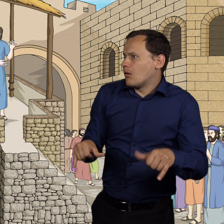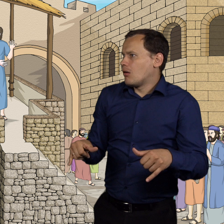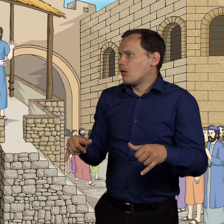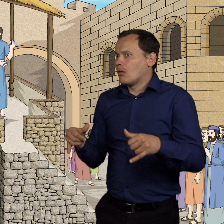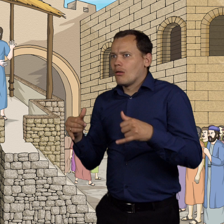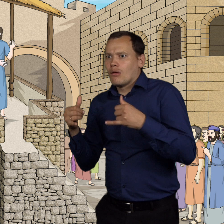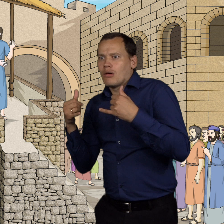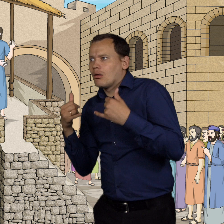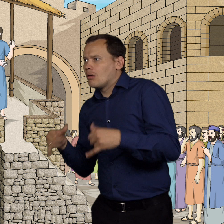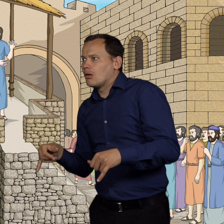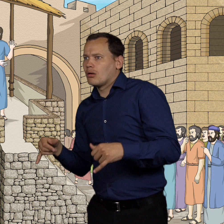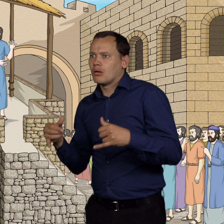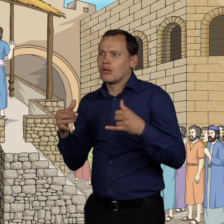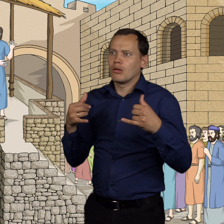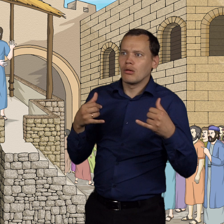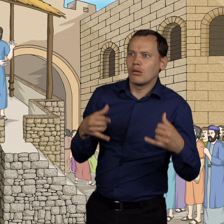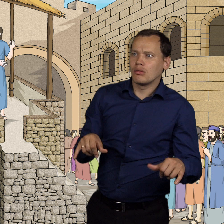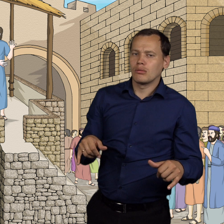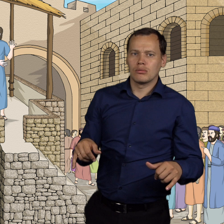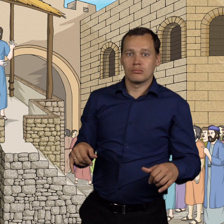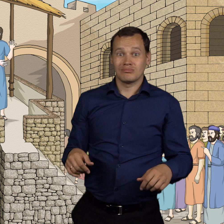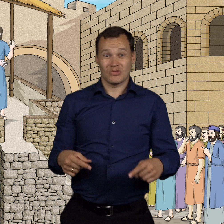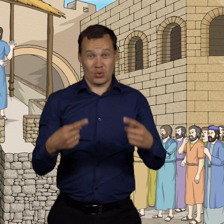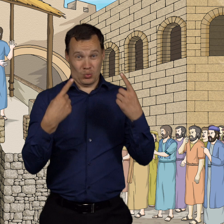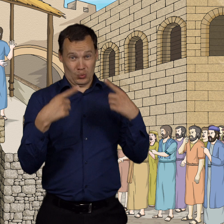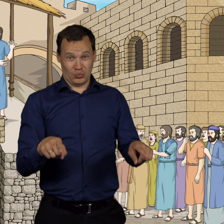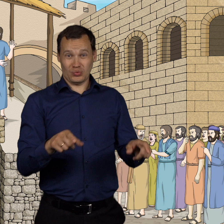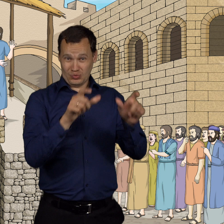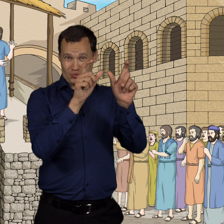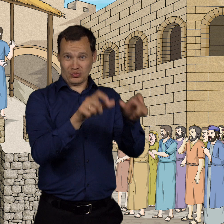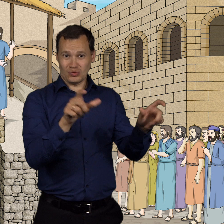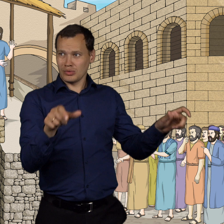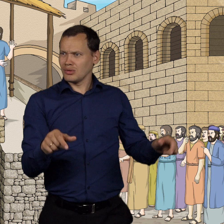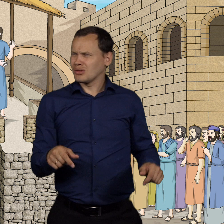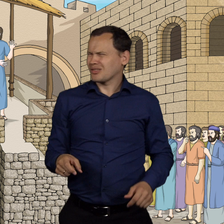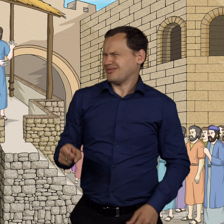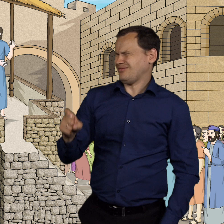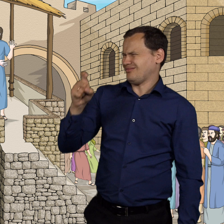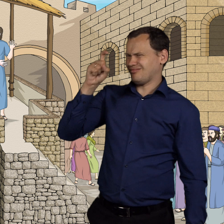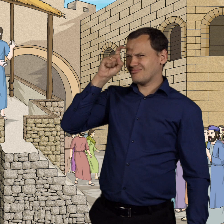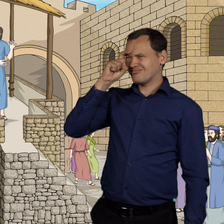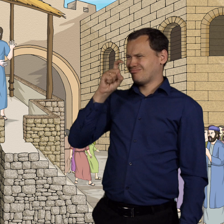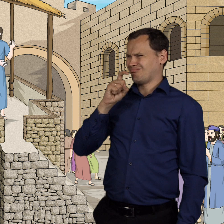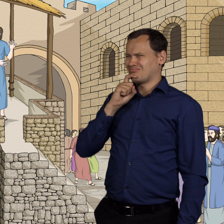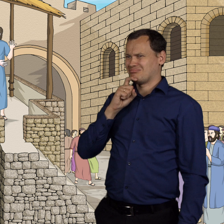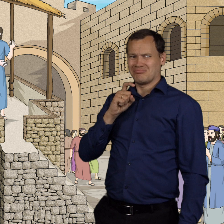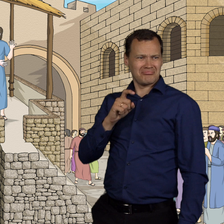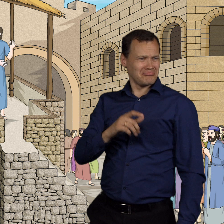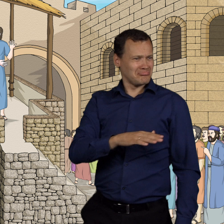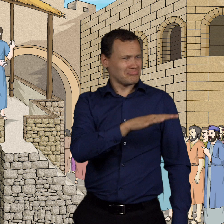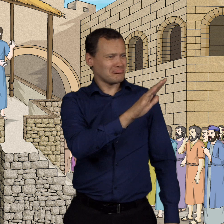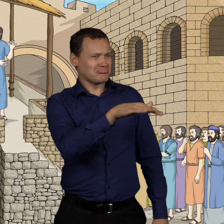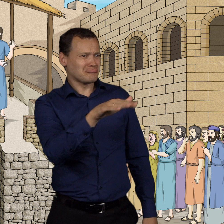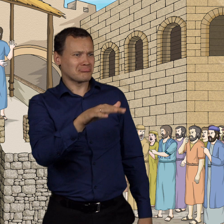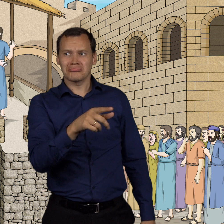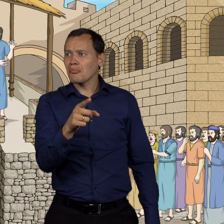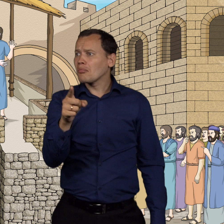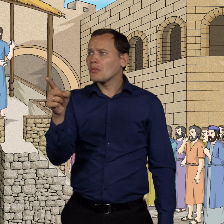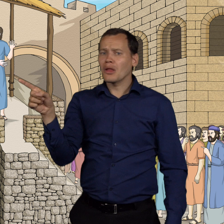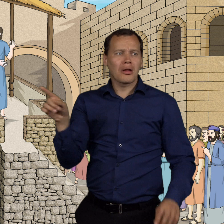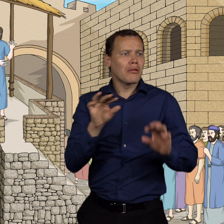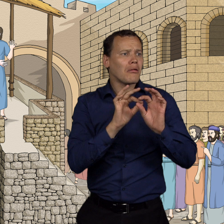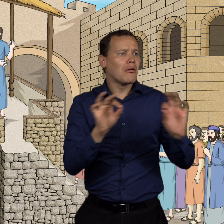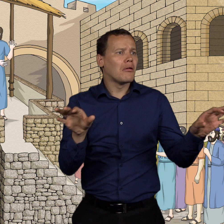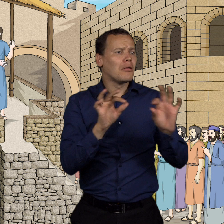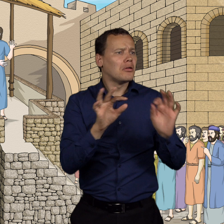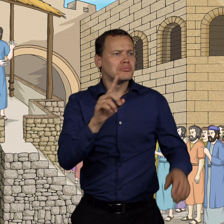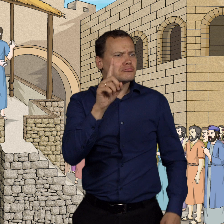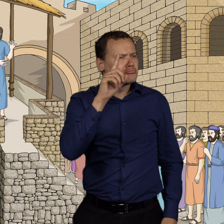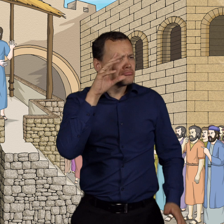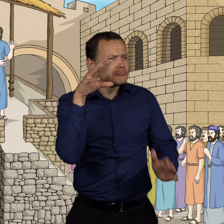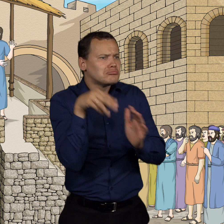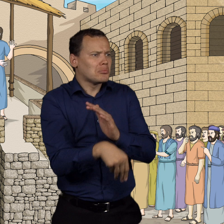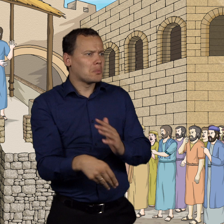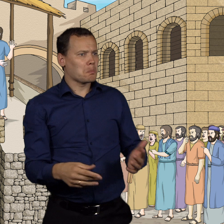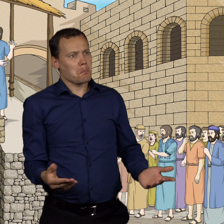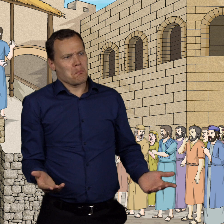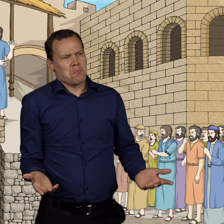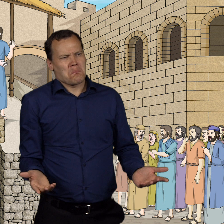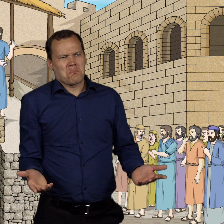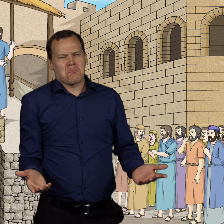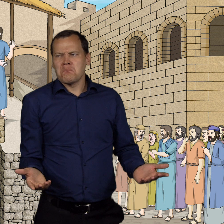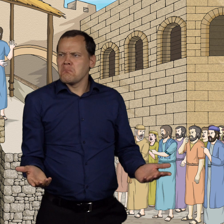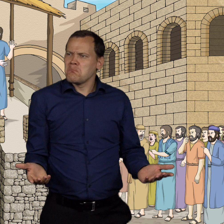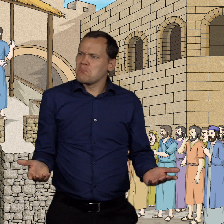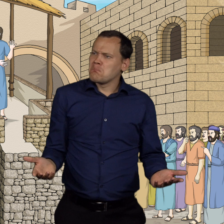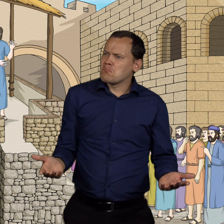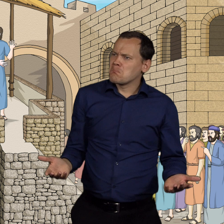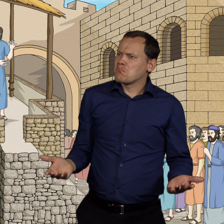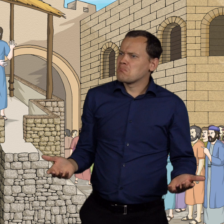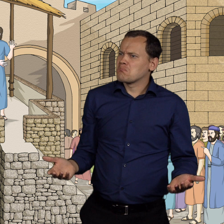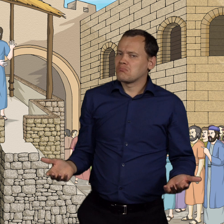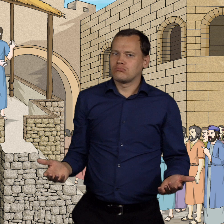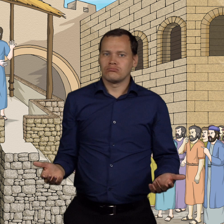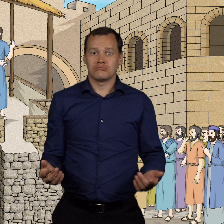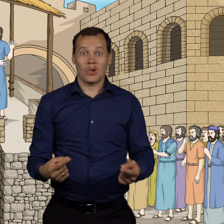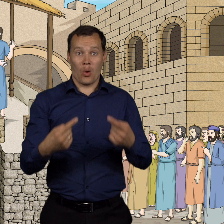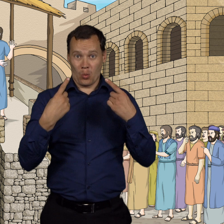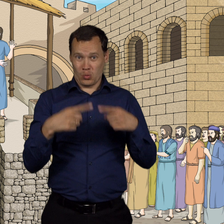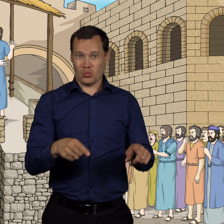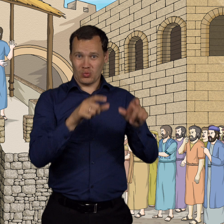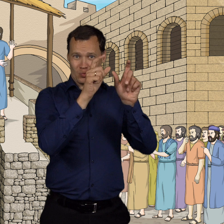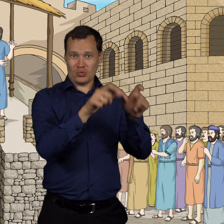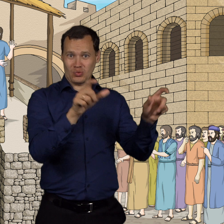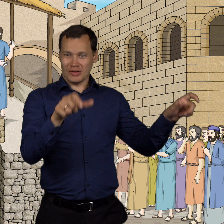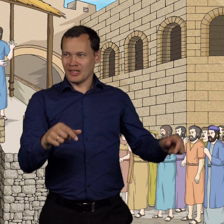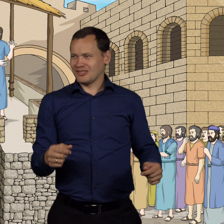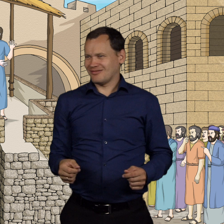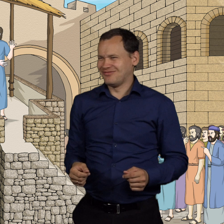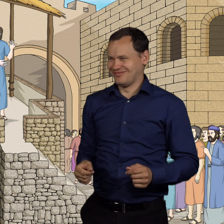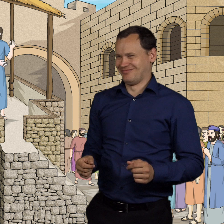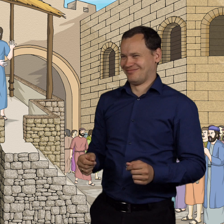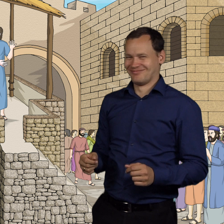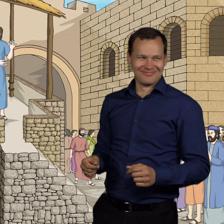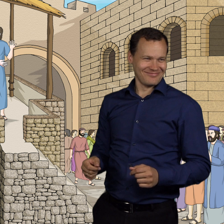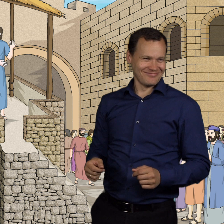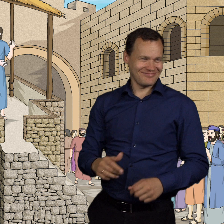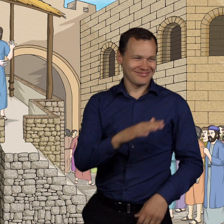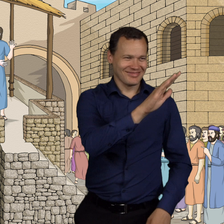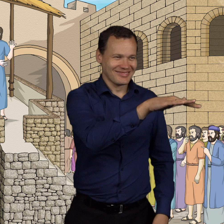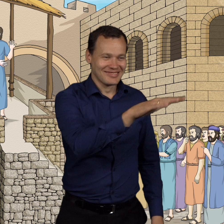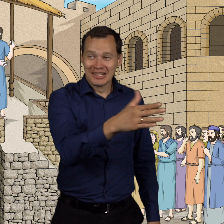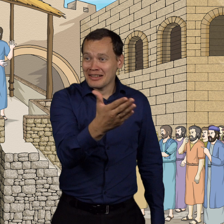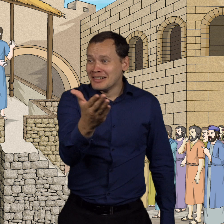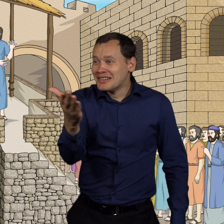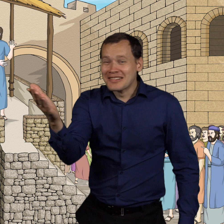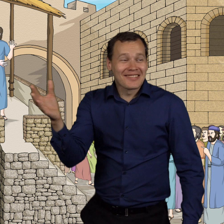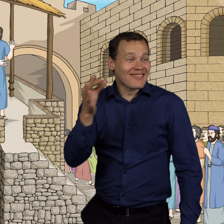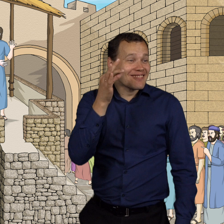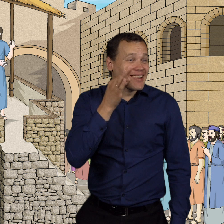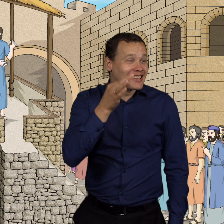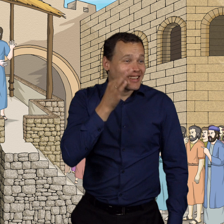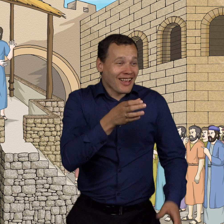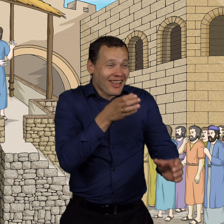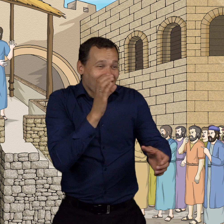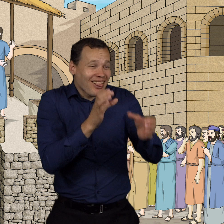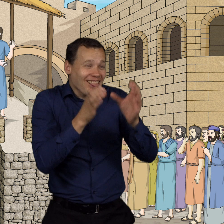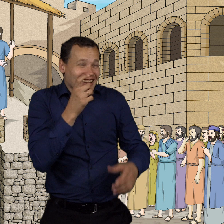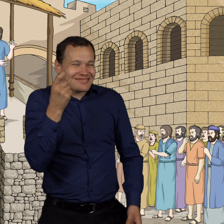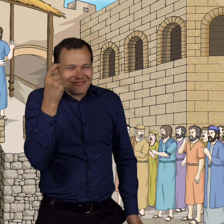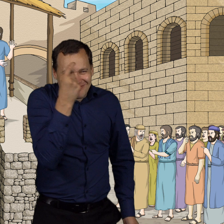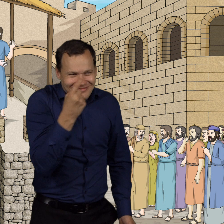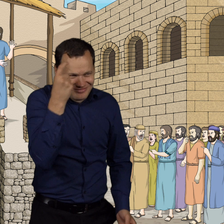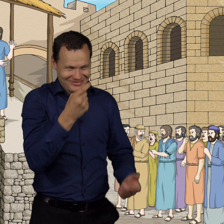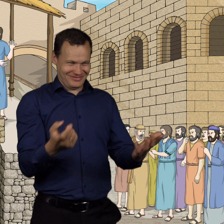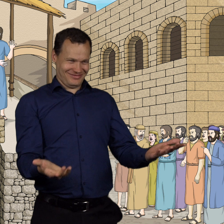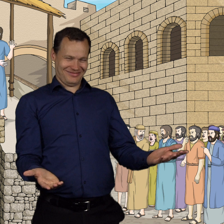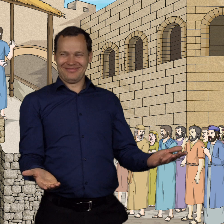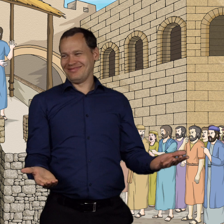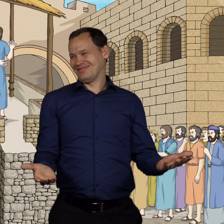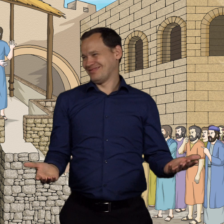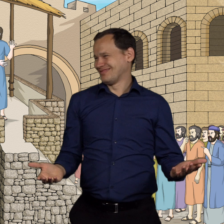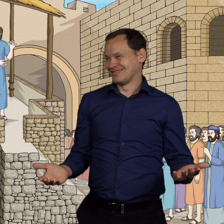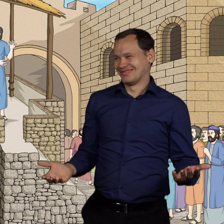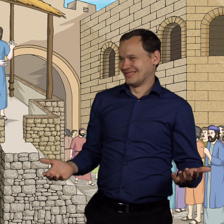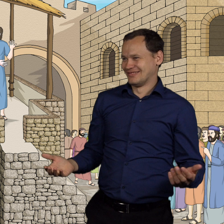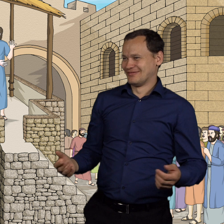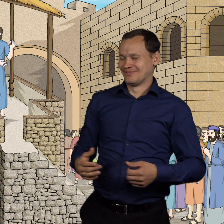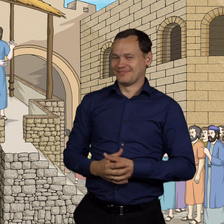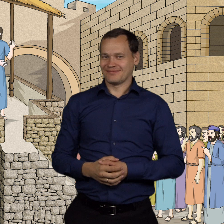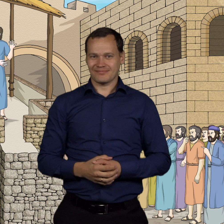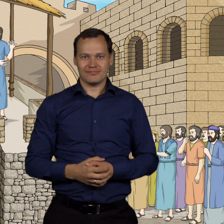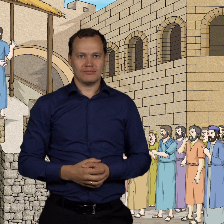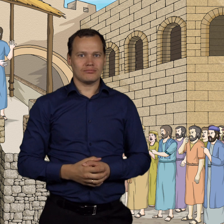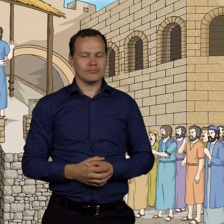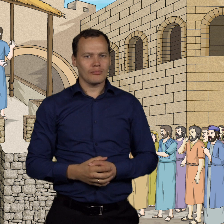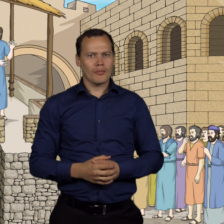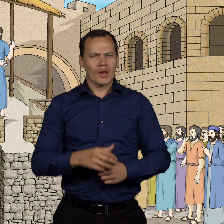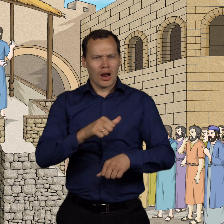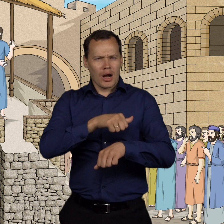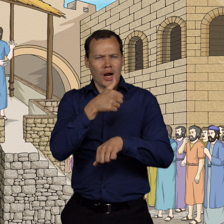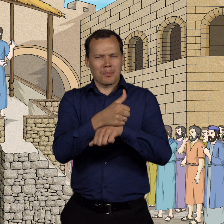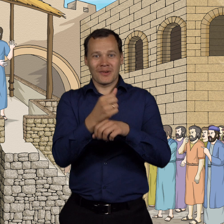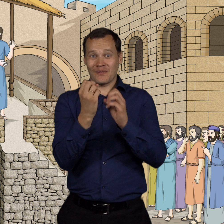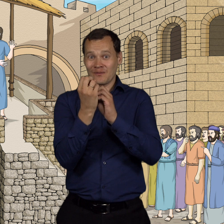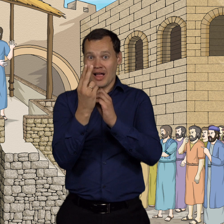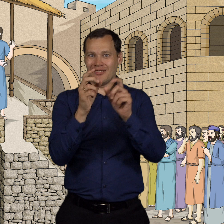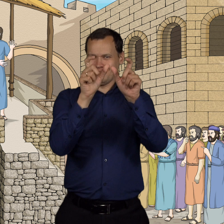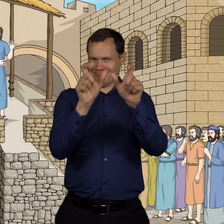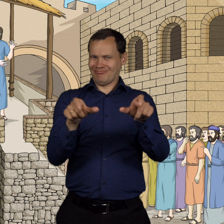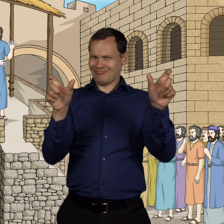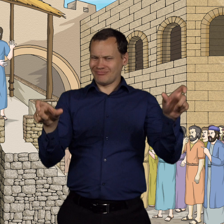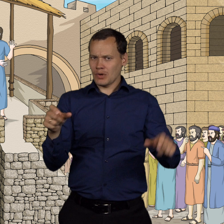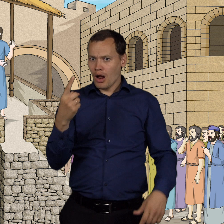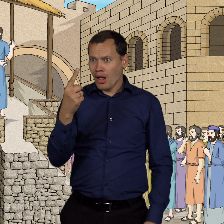Cretans and Arabs—we hear them declaring the wonders of God in our own tongues!” Astounded and perplexed, they asked one another, “What does this mean?”